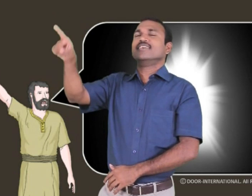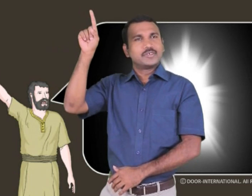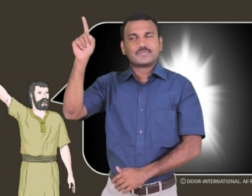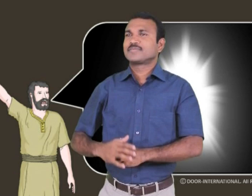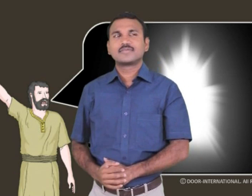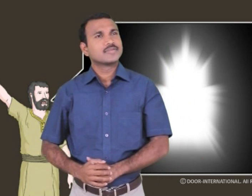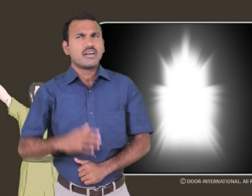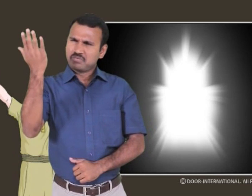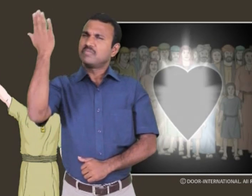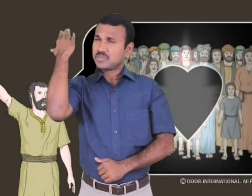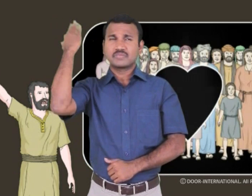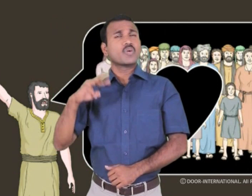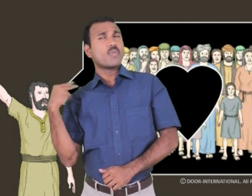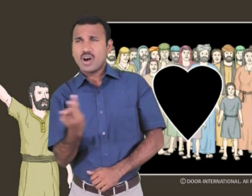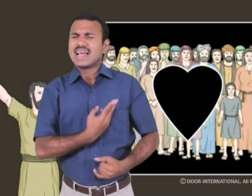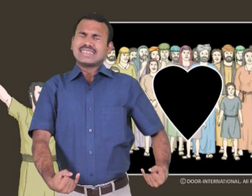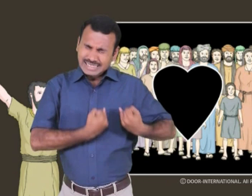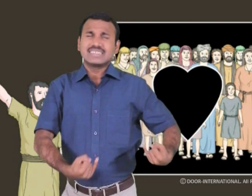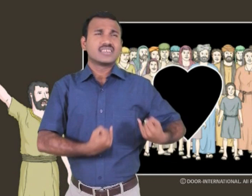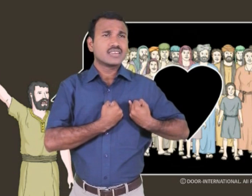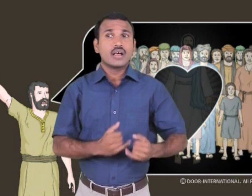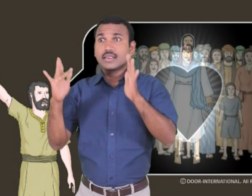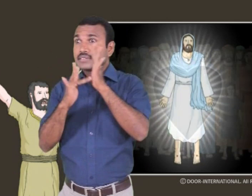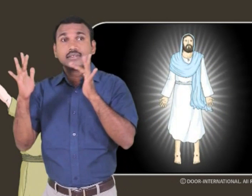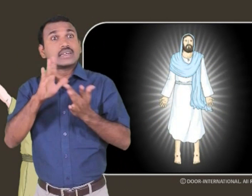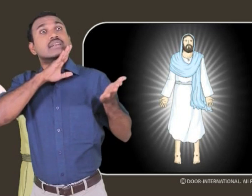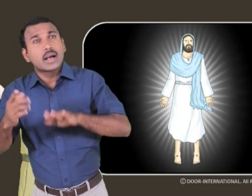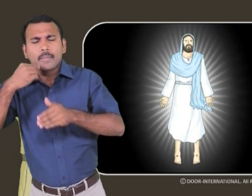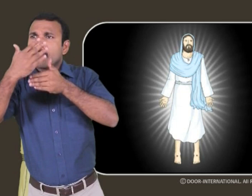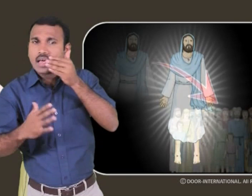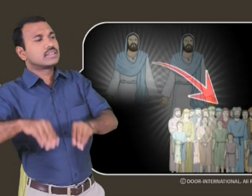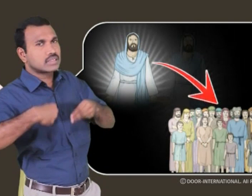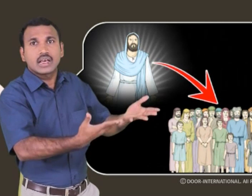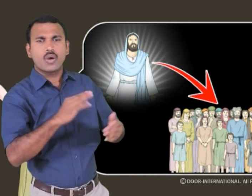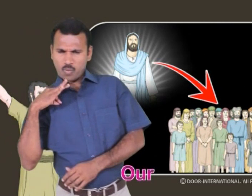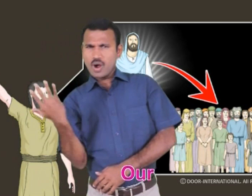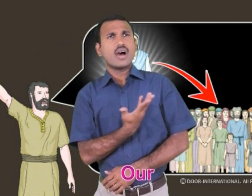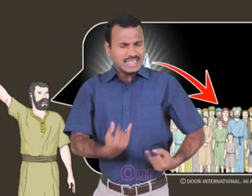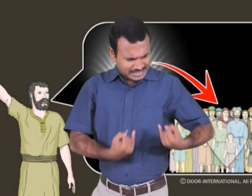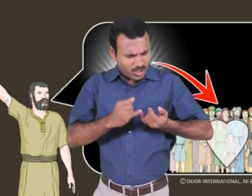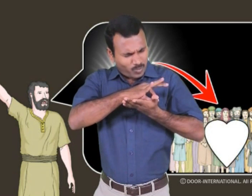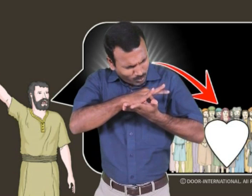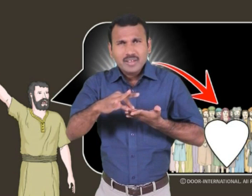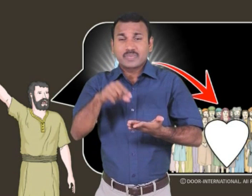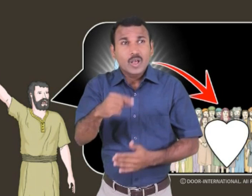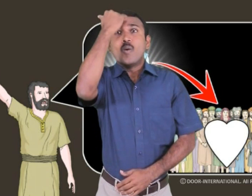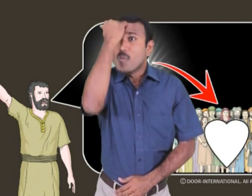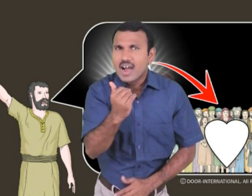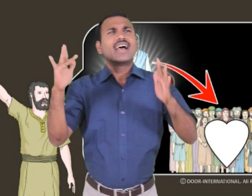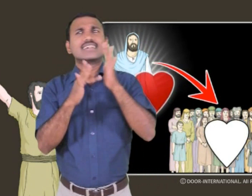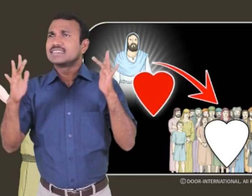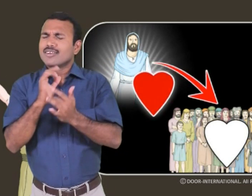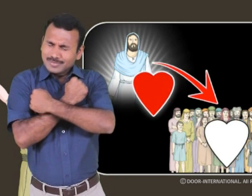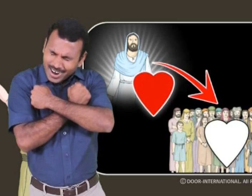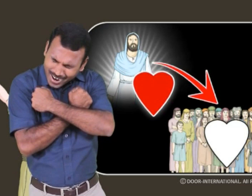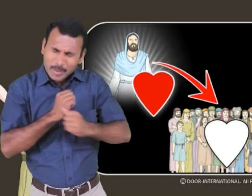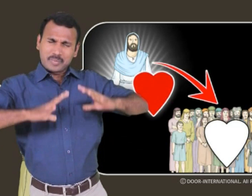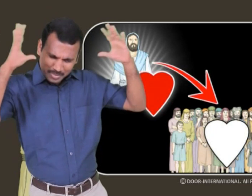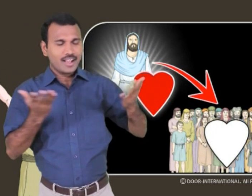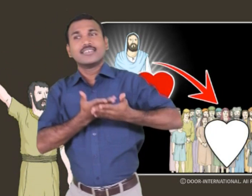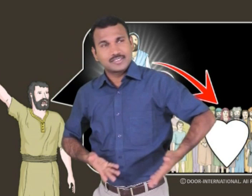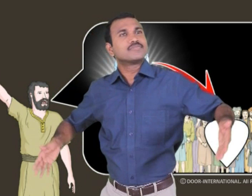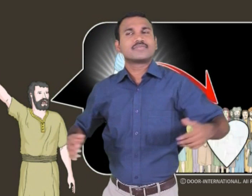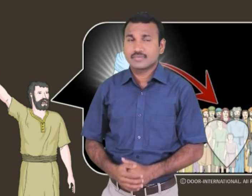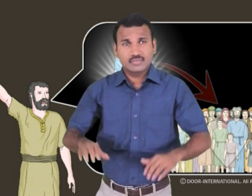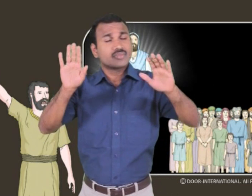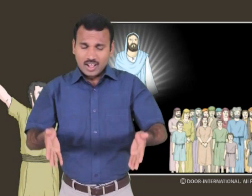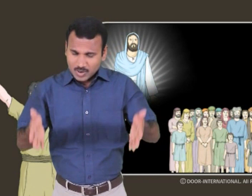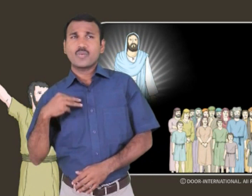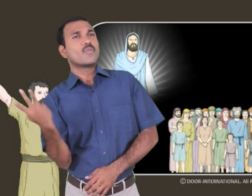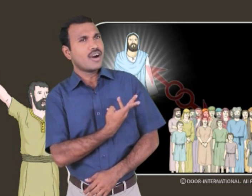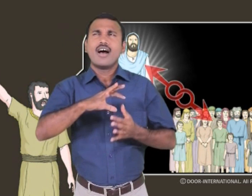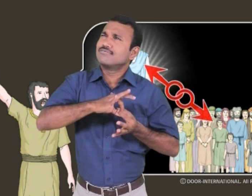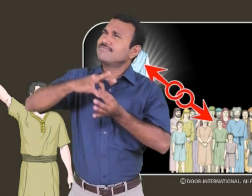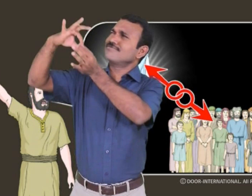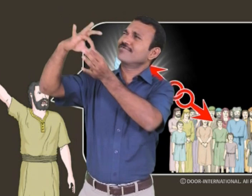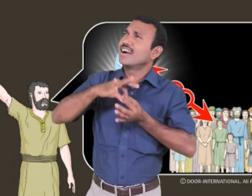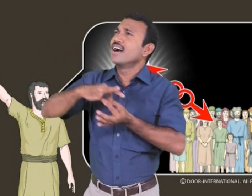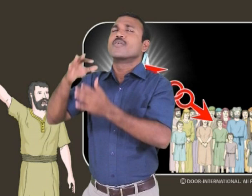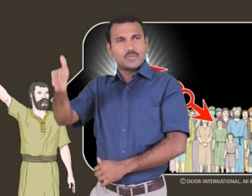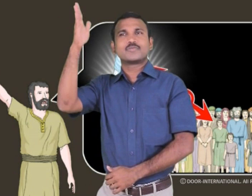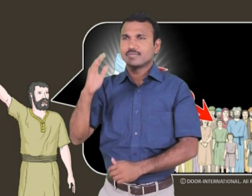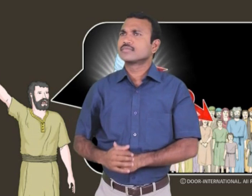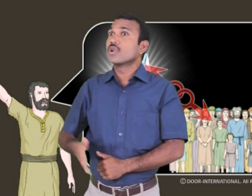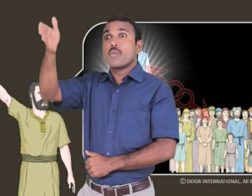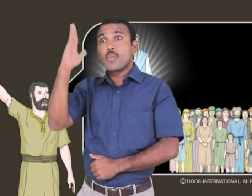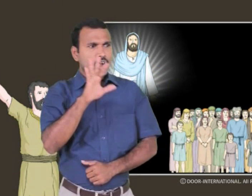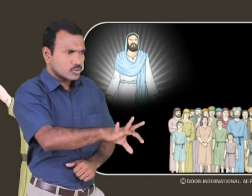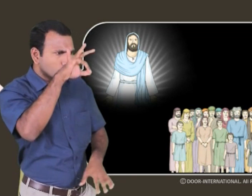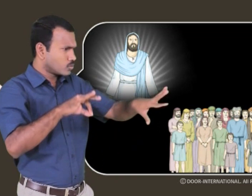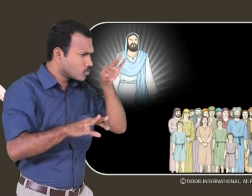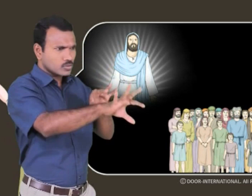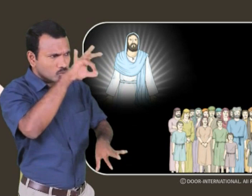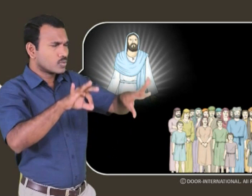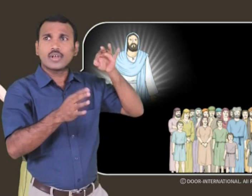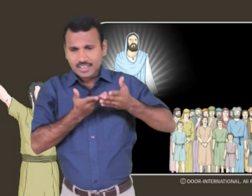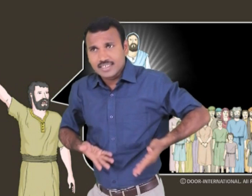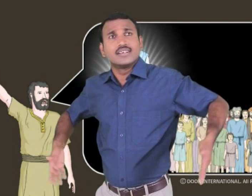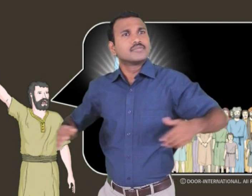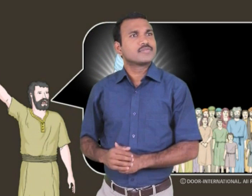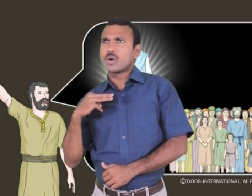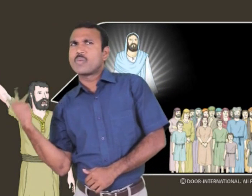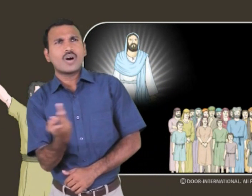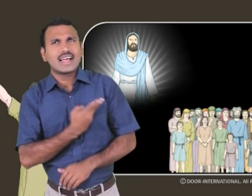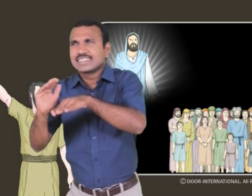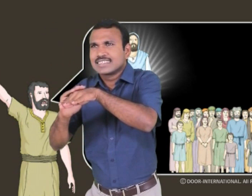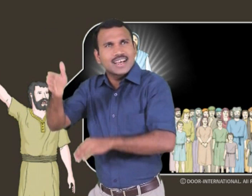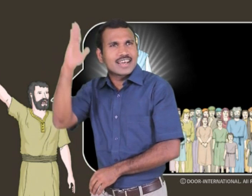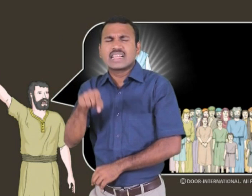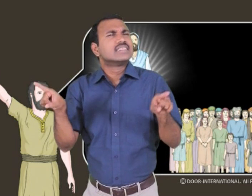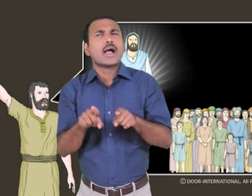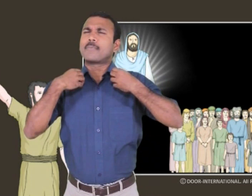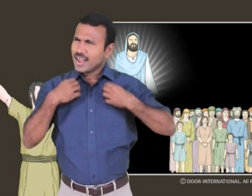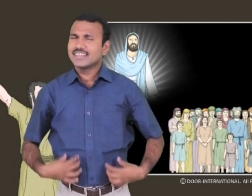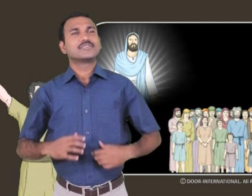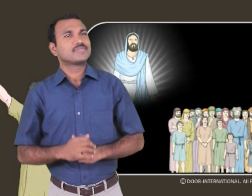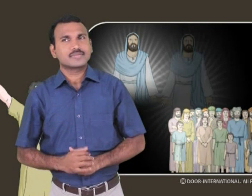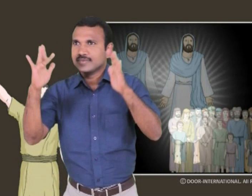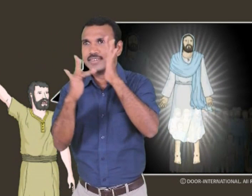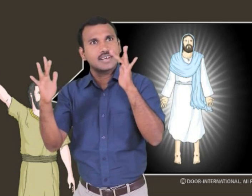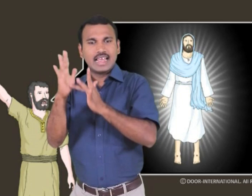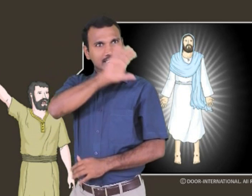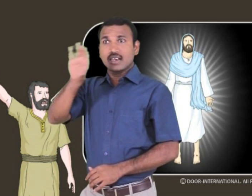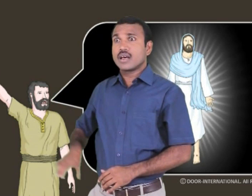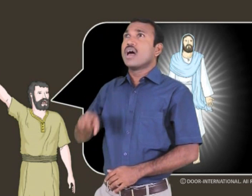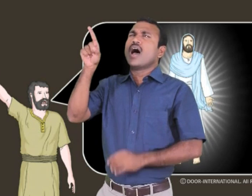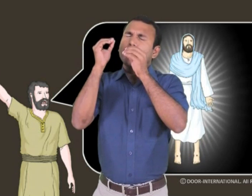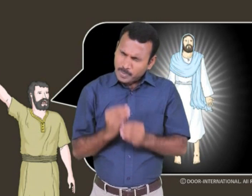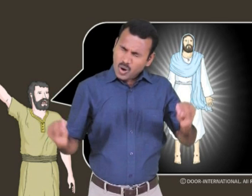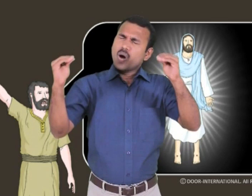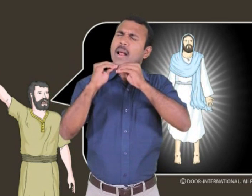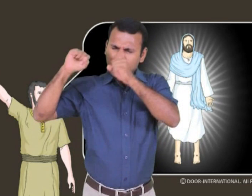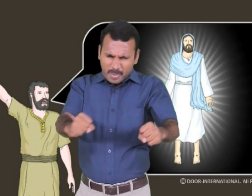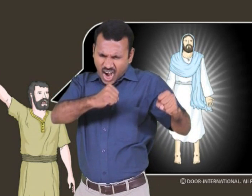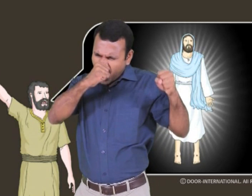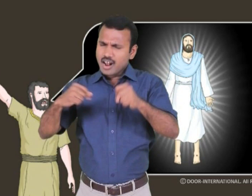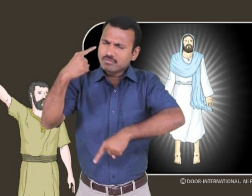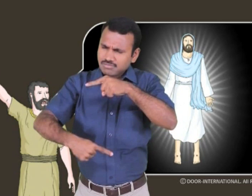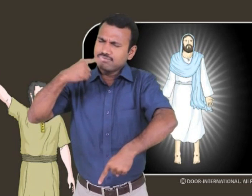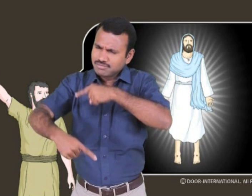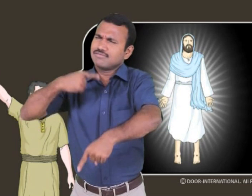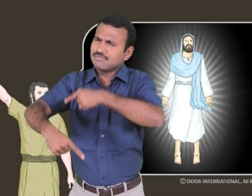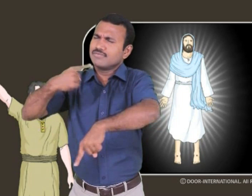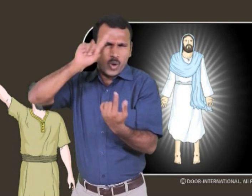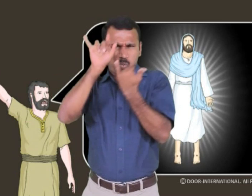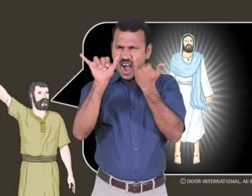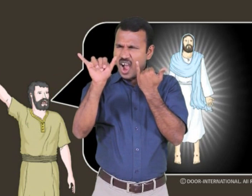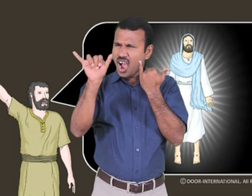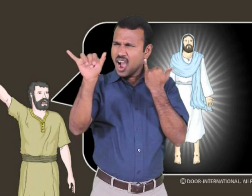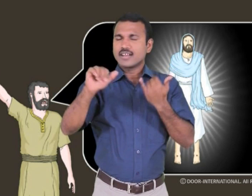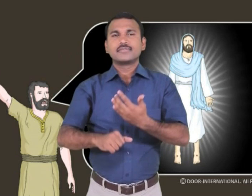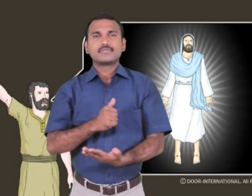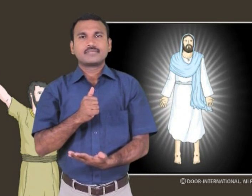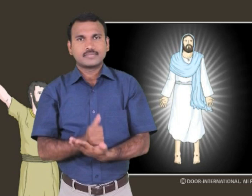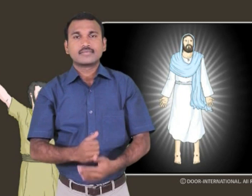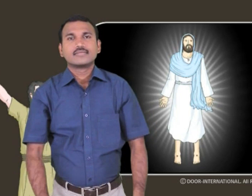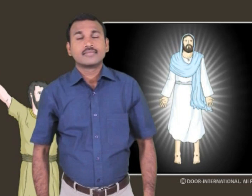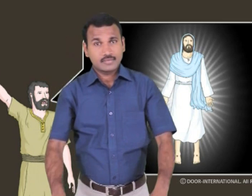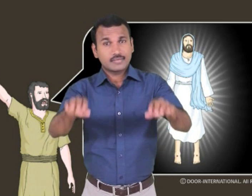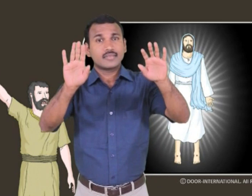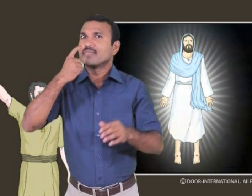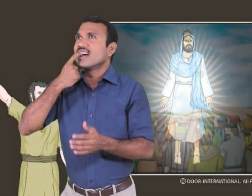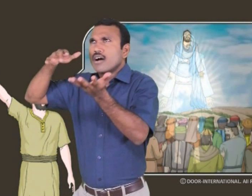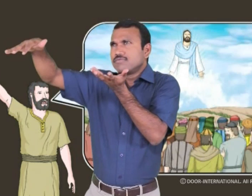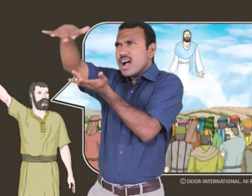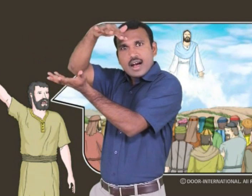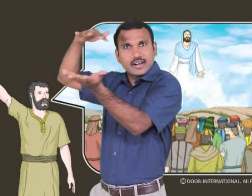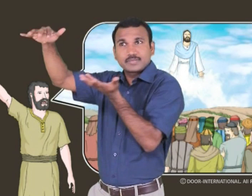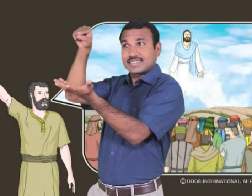To Him who loves us and has released us from our sins by His blood, who has made us to be a kingdom, priests to His God and Father—to Him be the glory and power forever and ever!